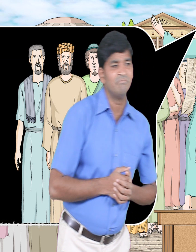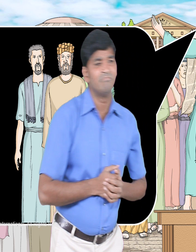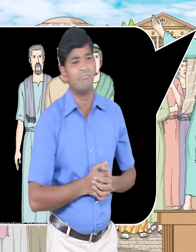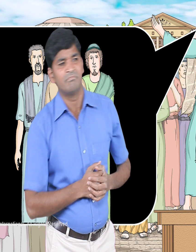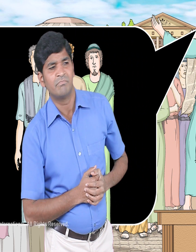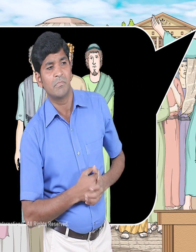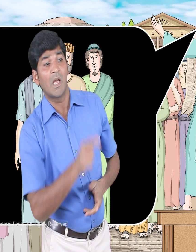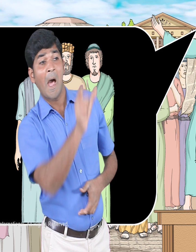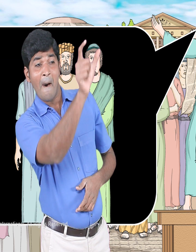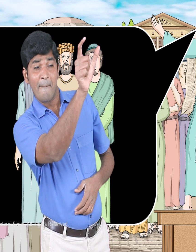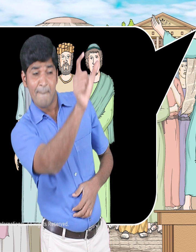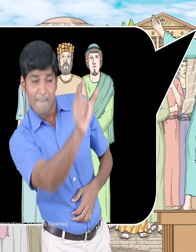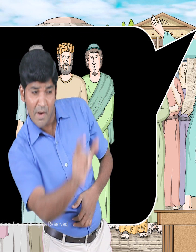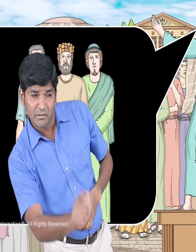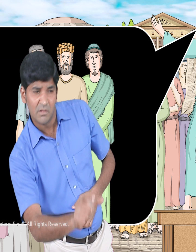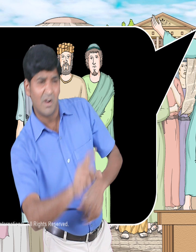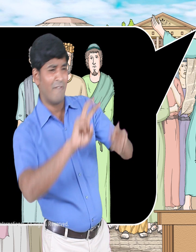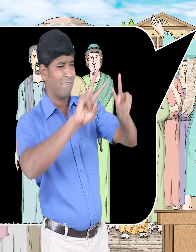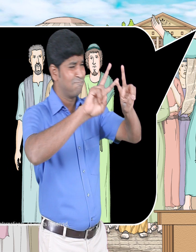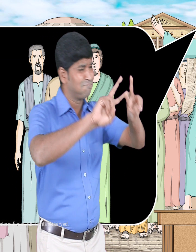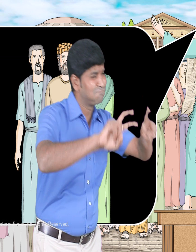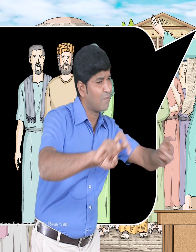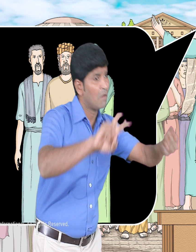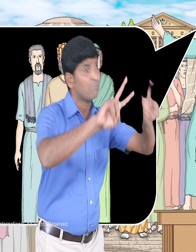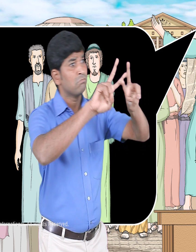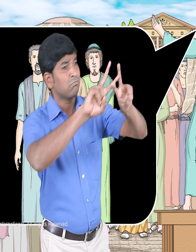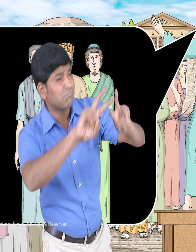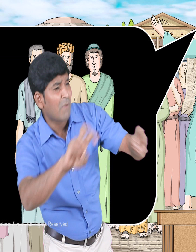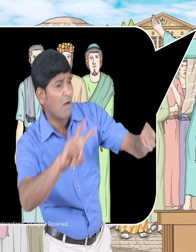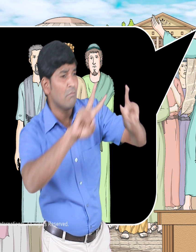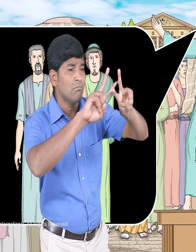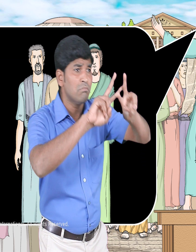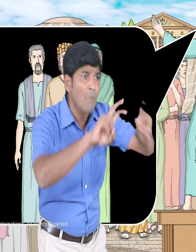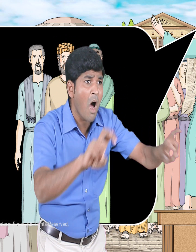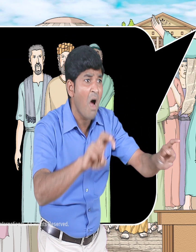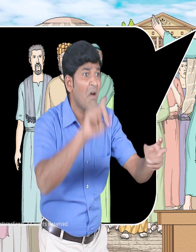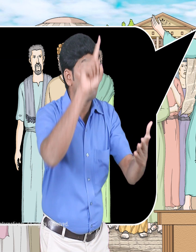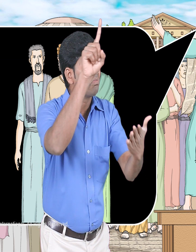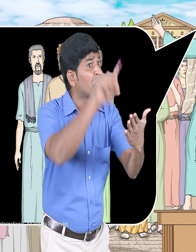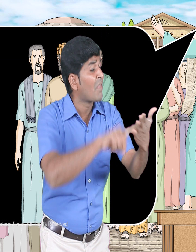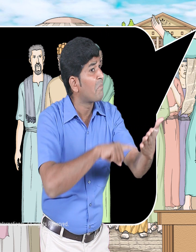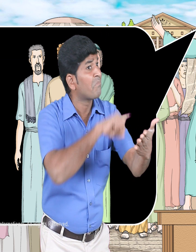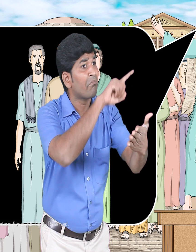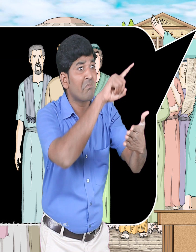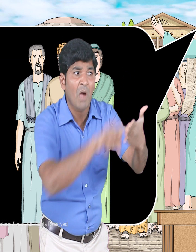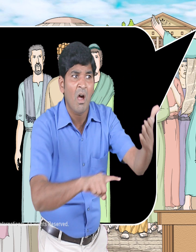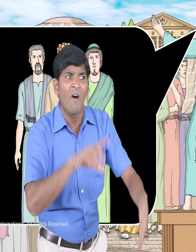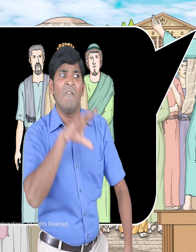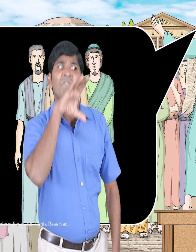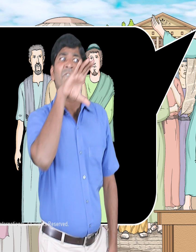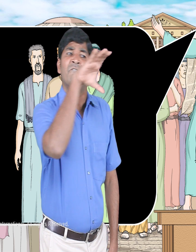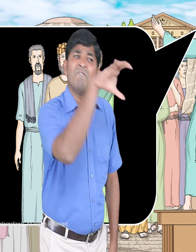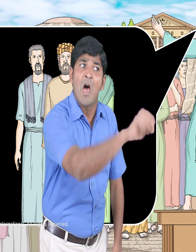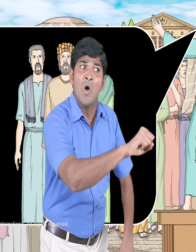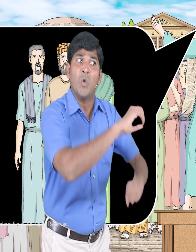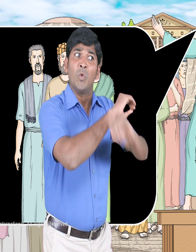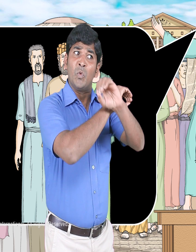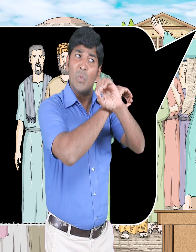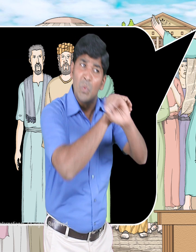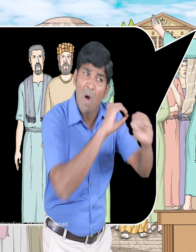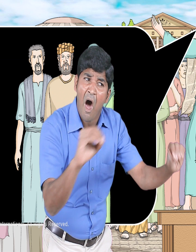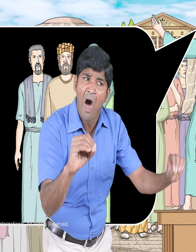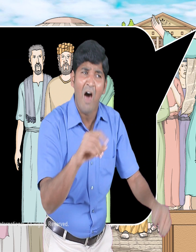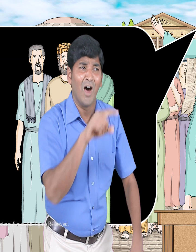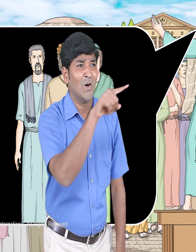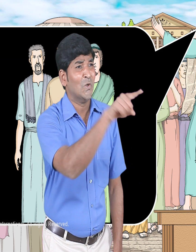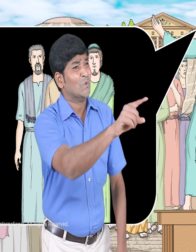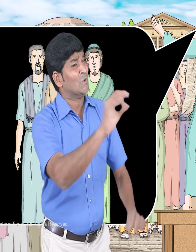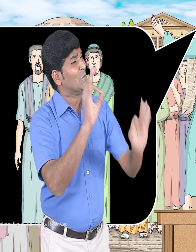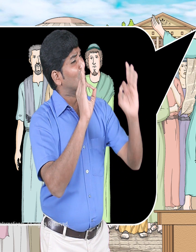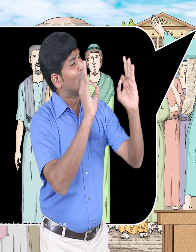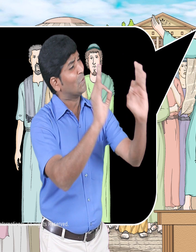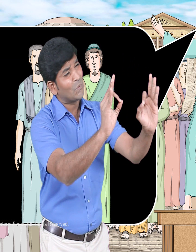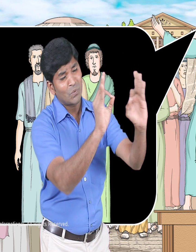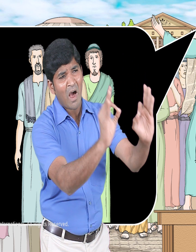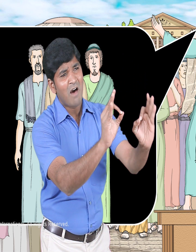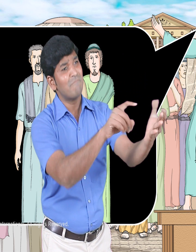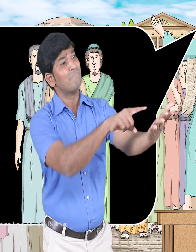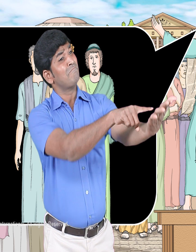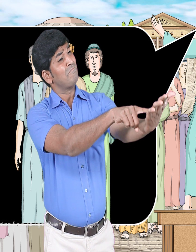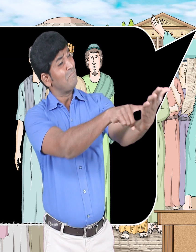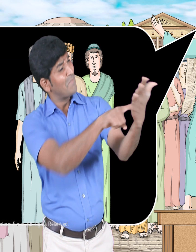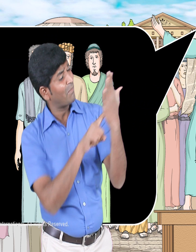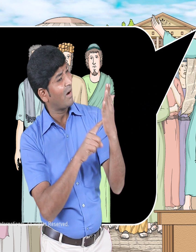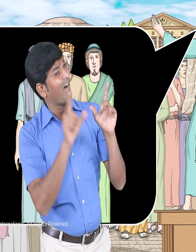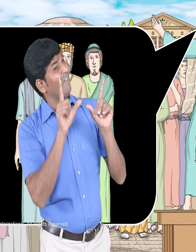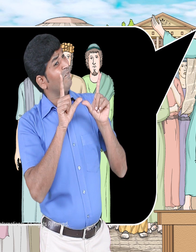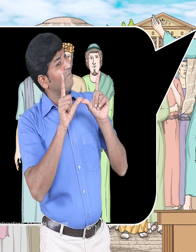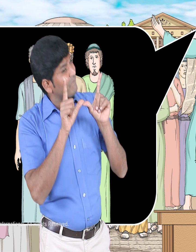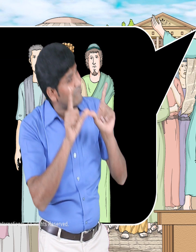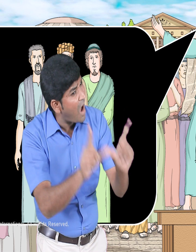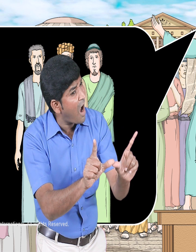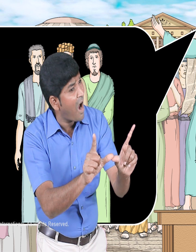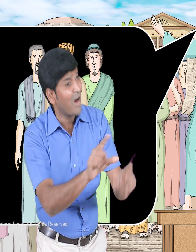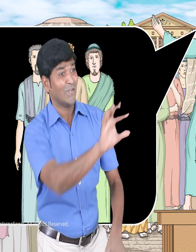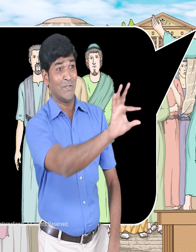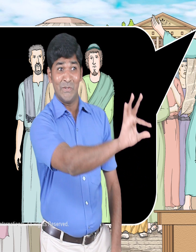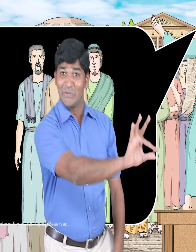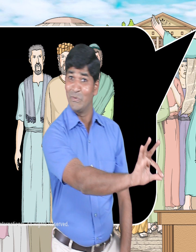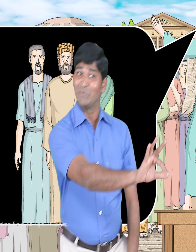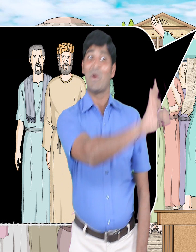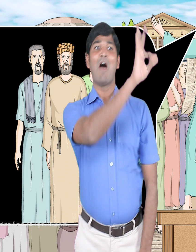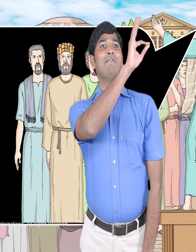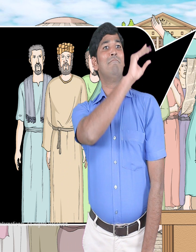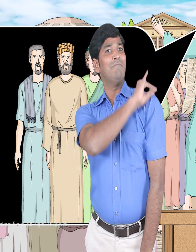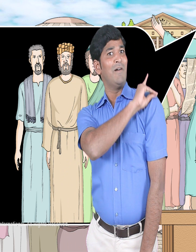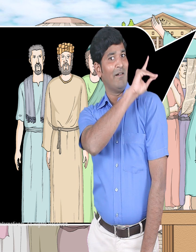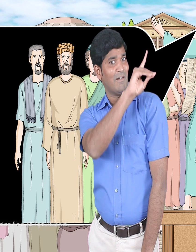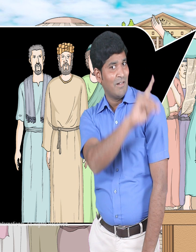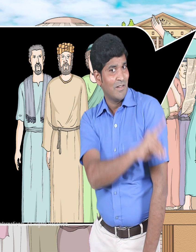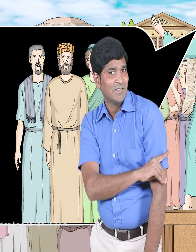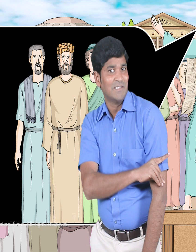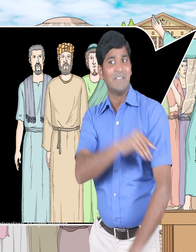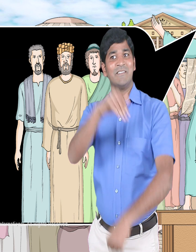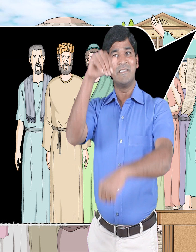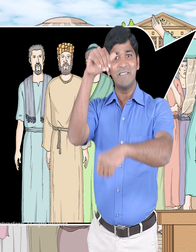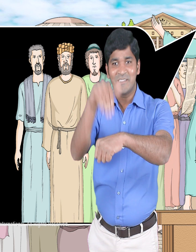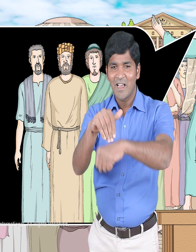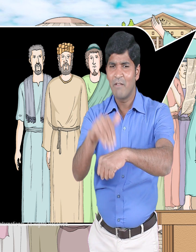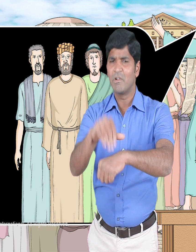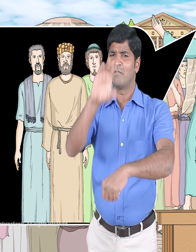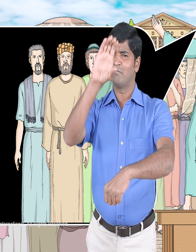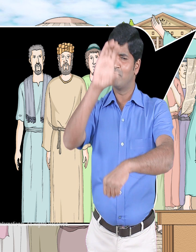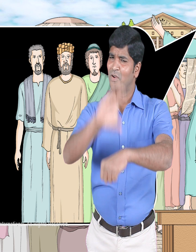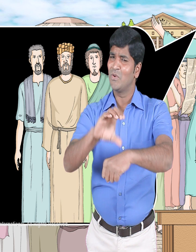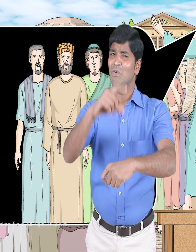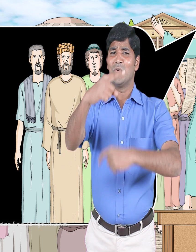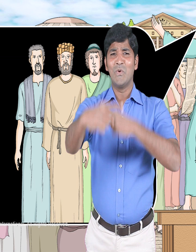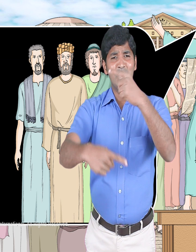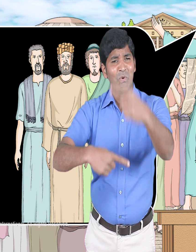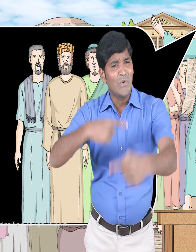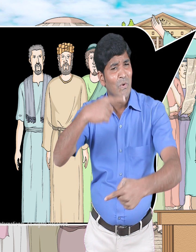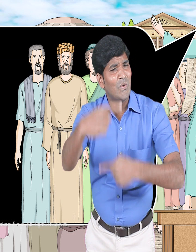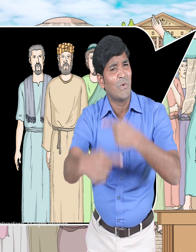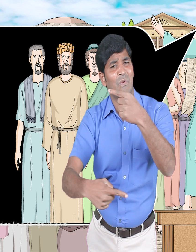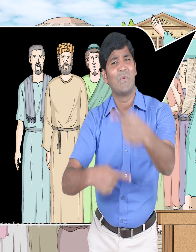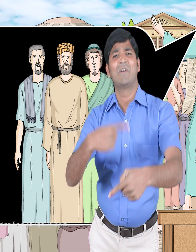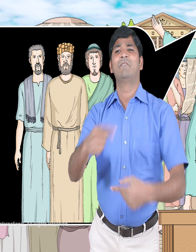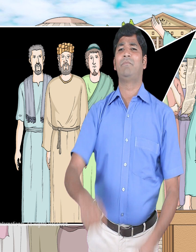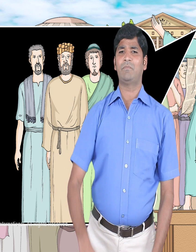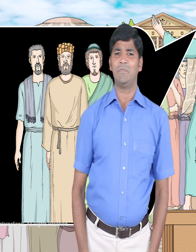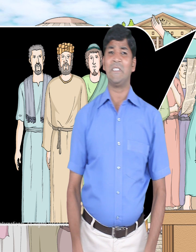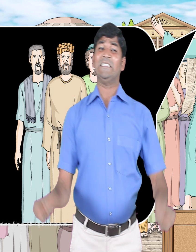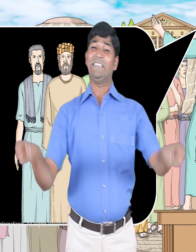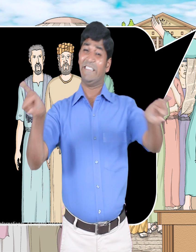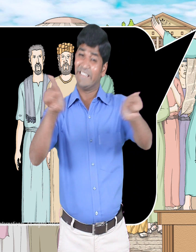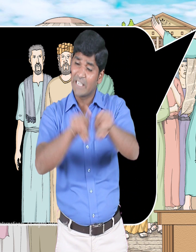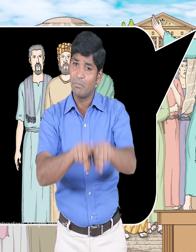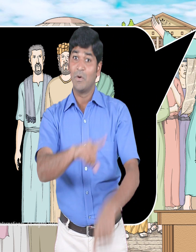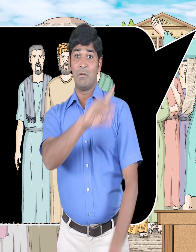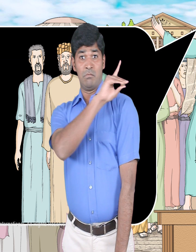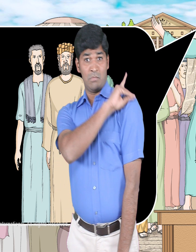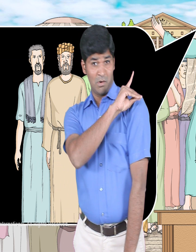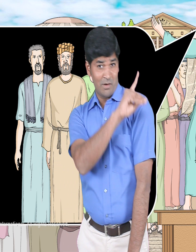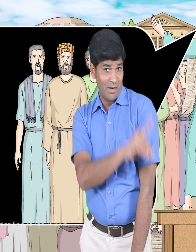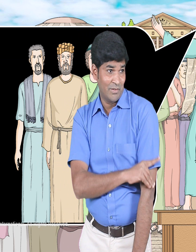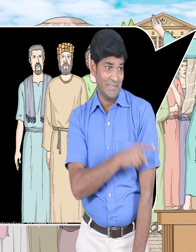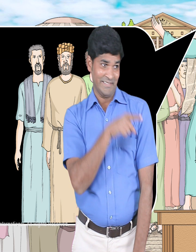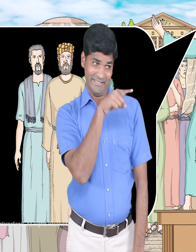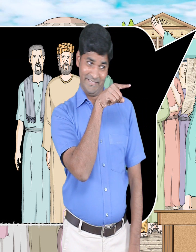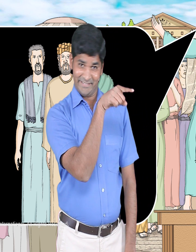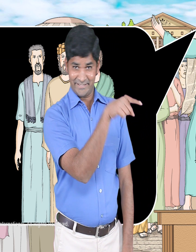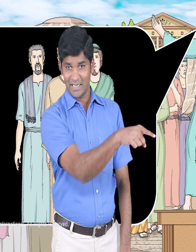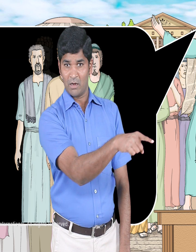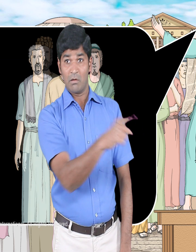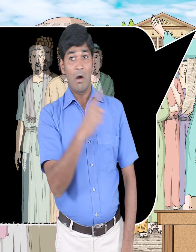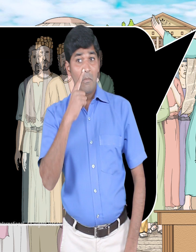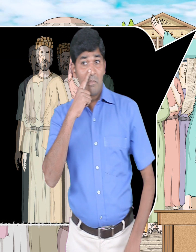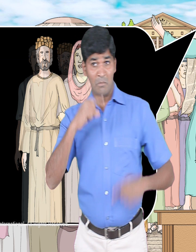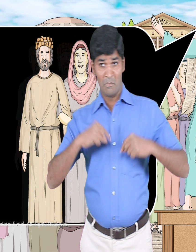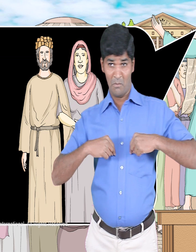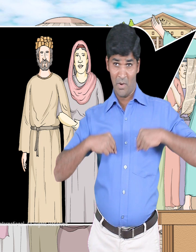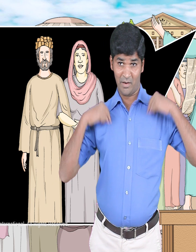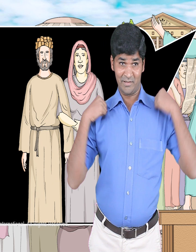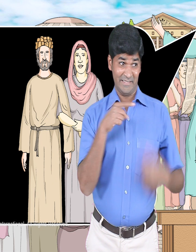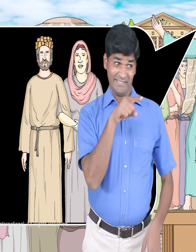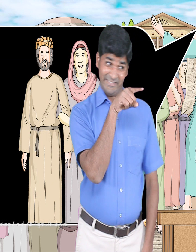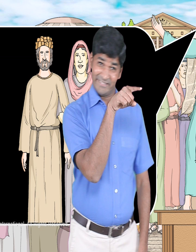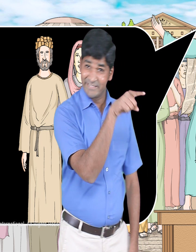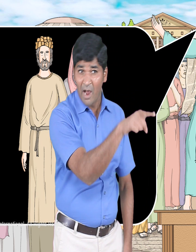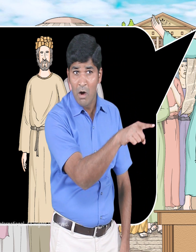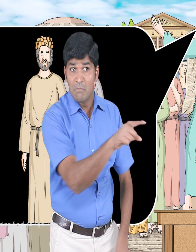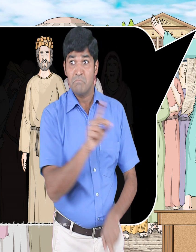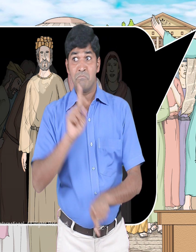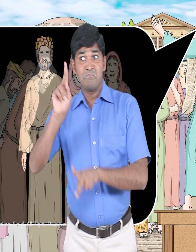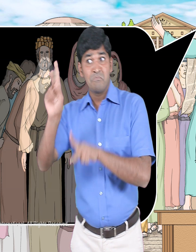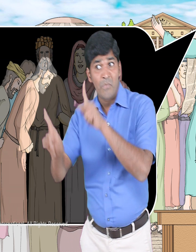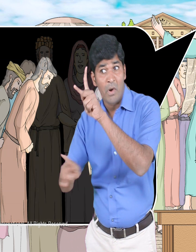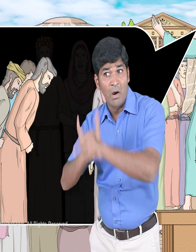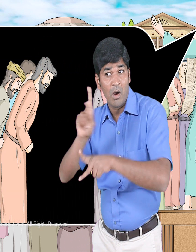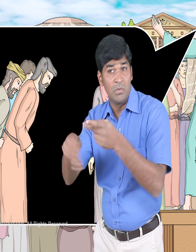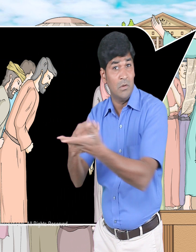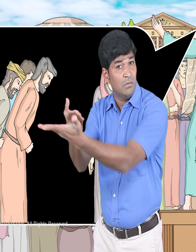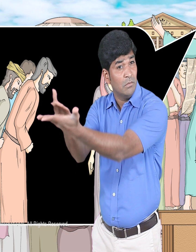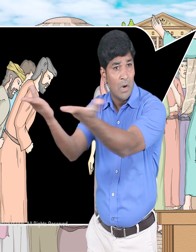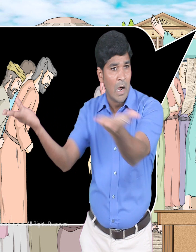Then, if they are above reproach, let them serve as deacons.